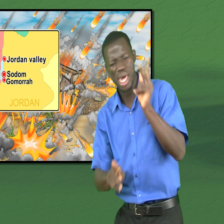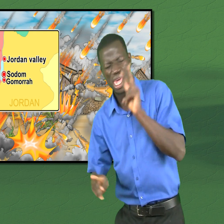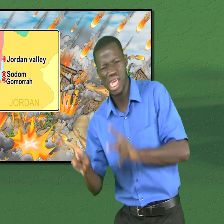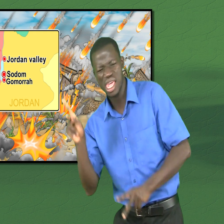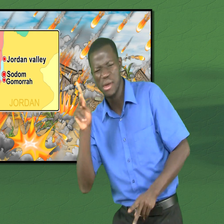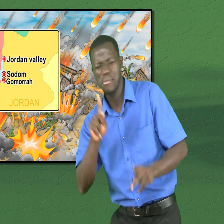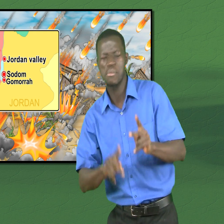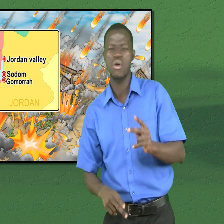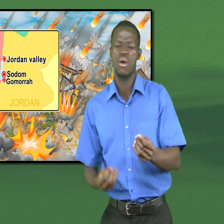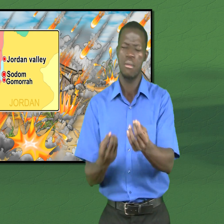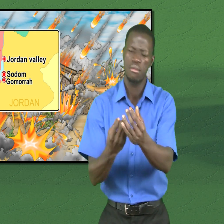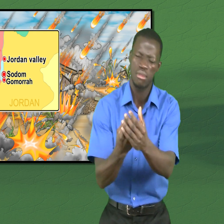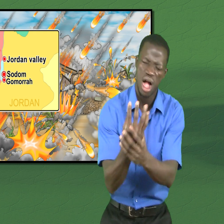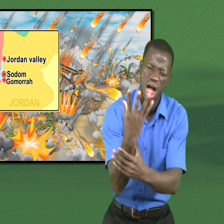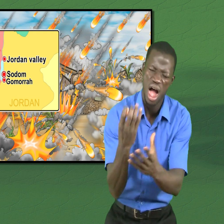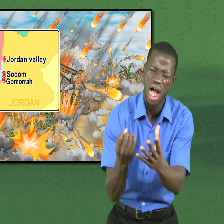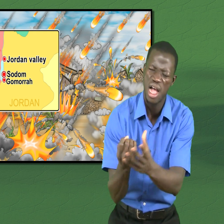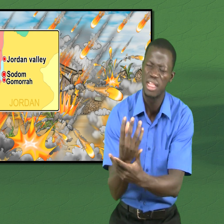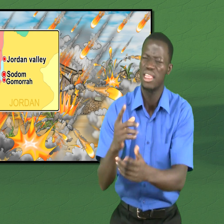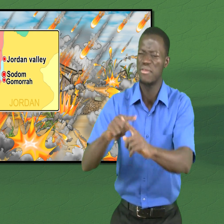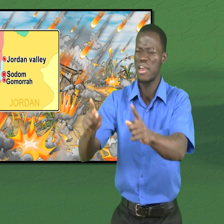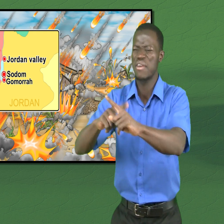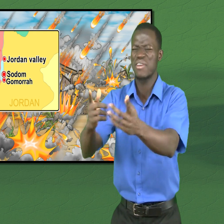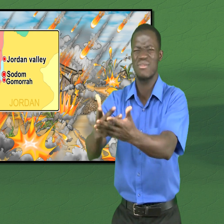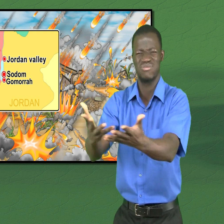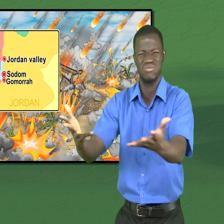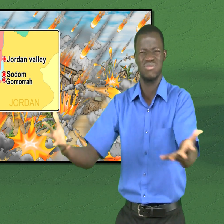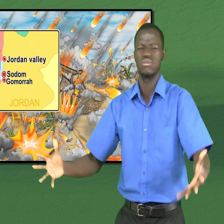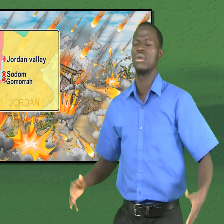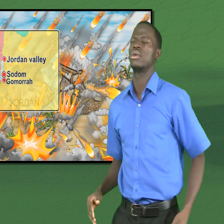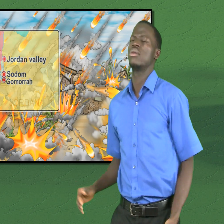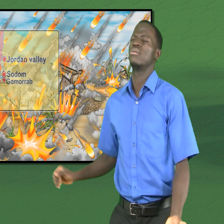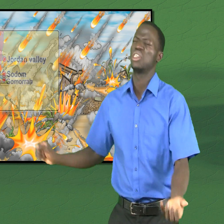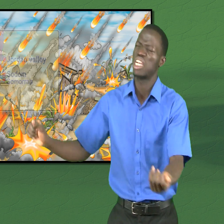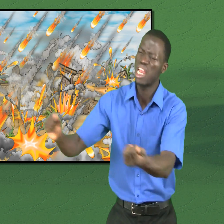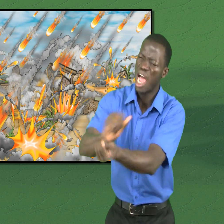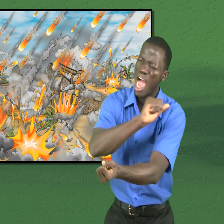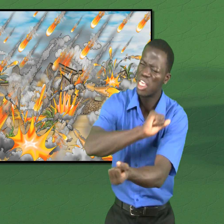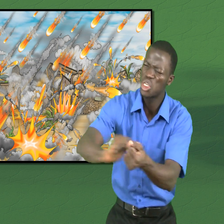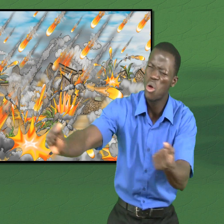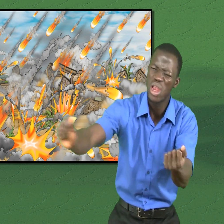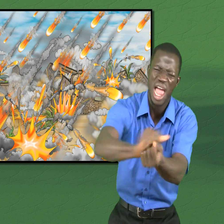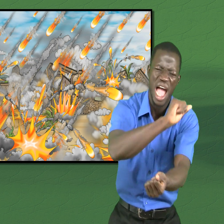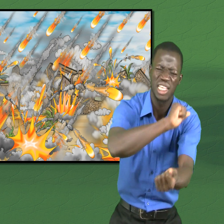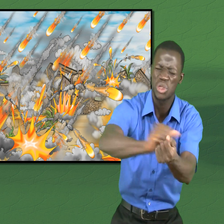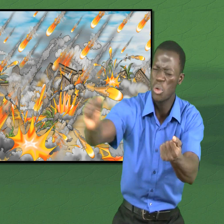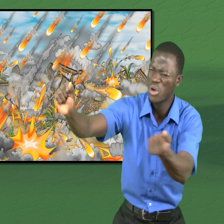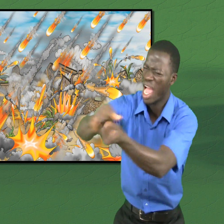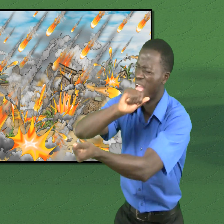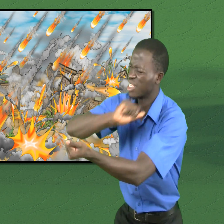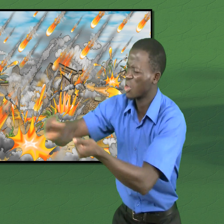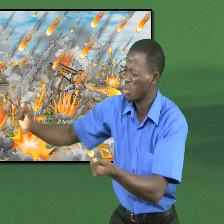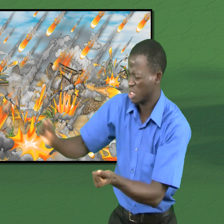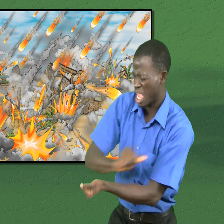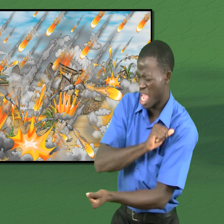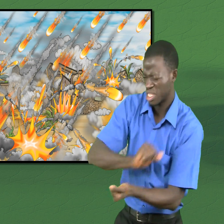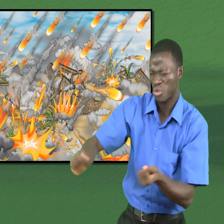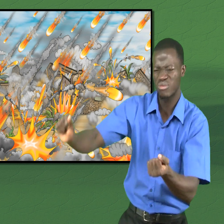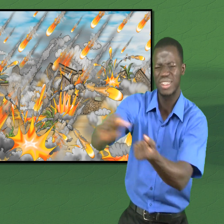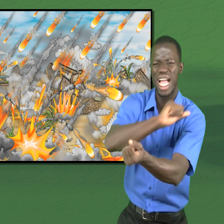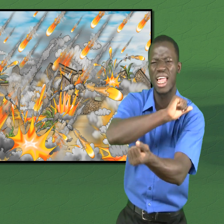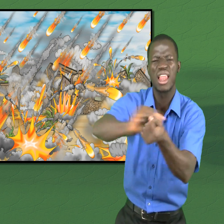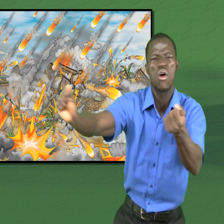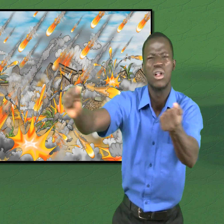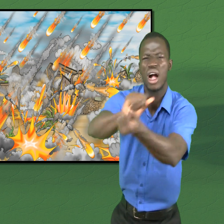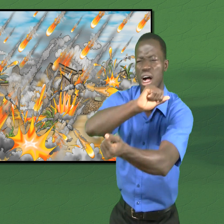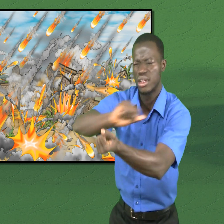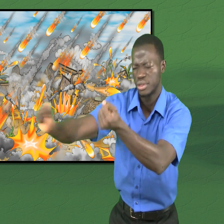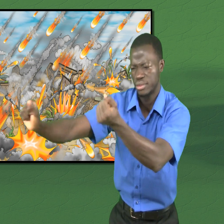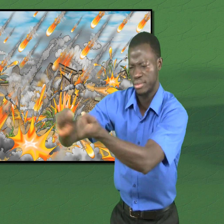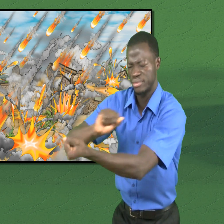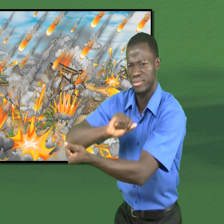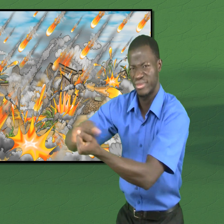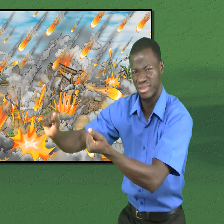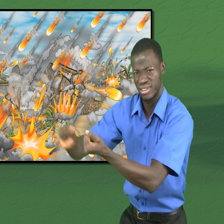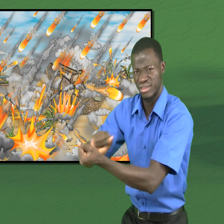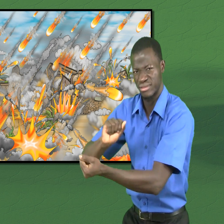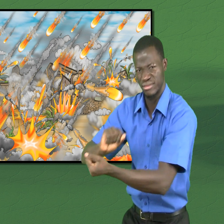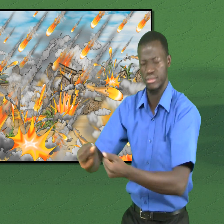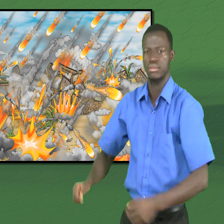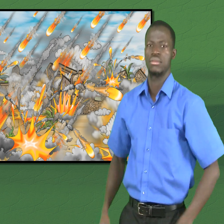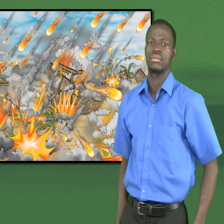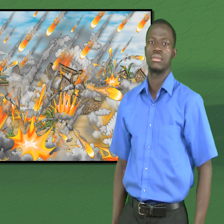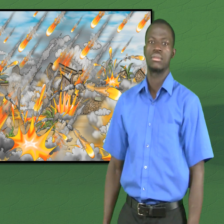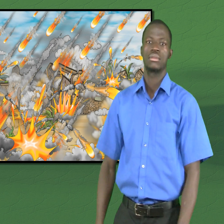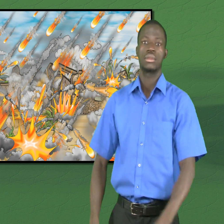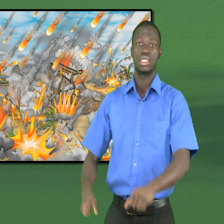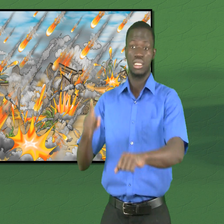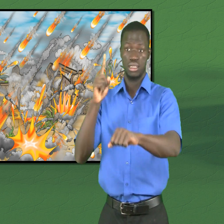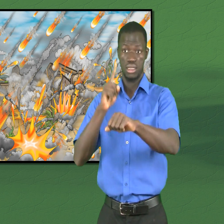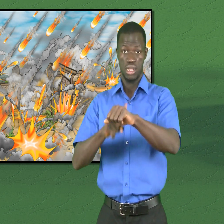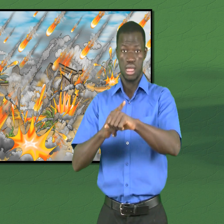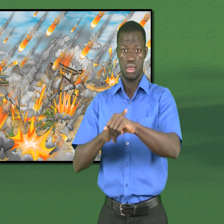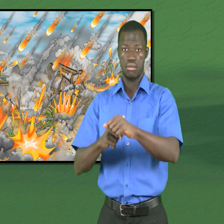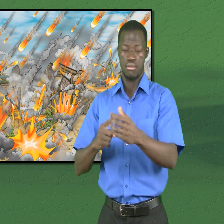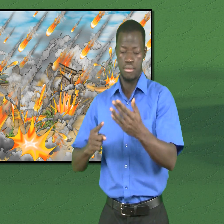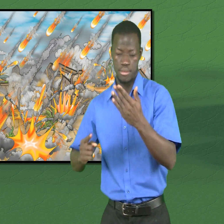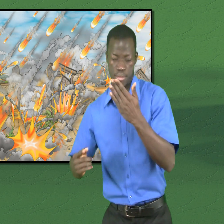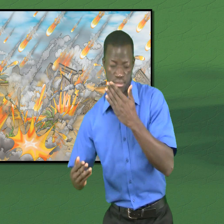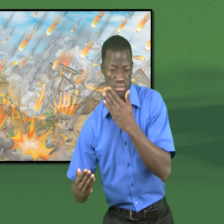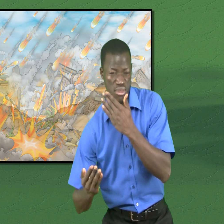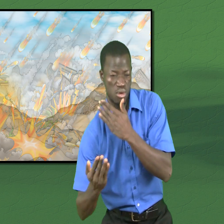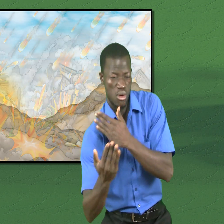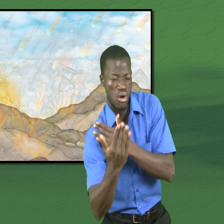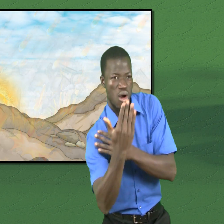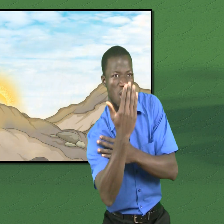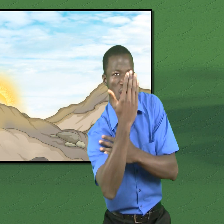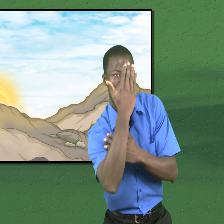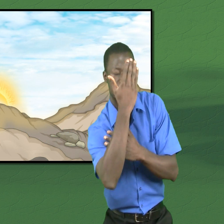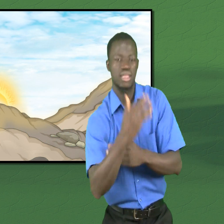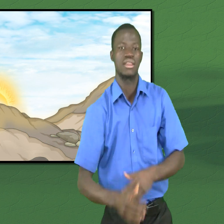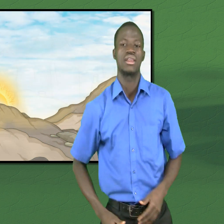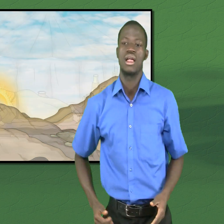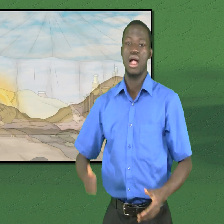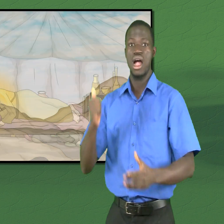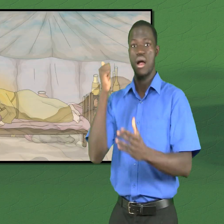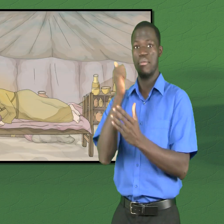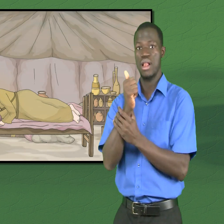But Lot’s wife looked back, and she became a pillar of salt.